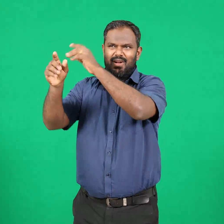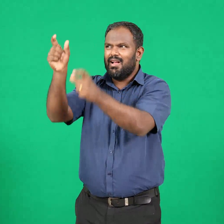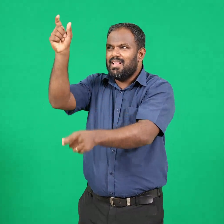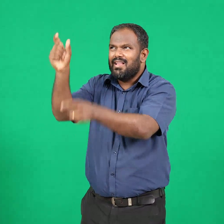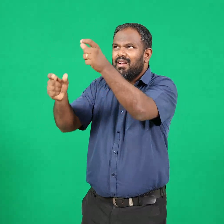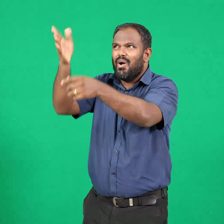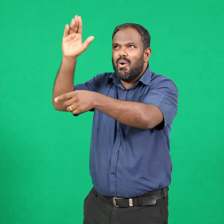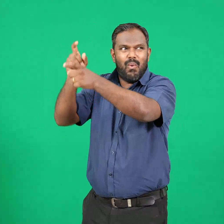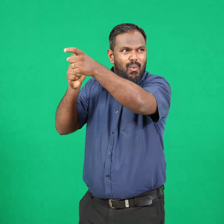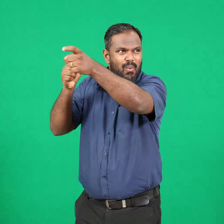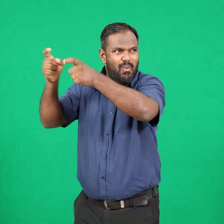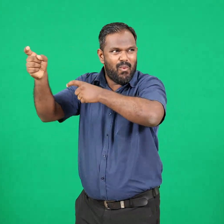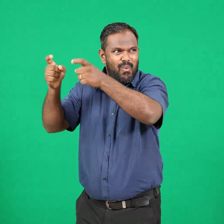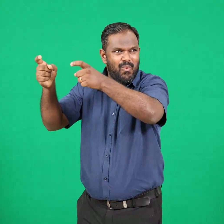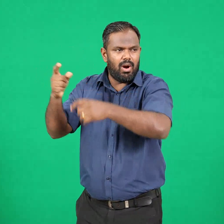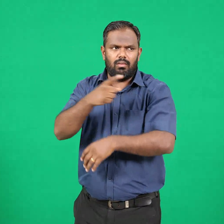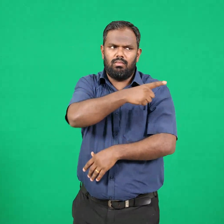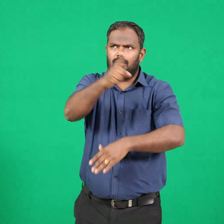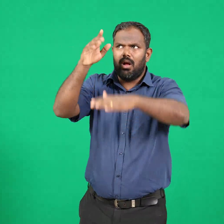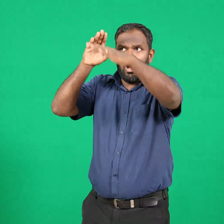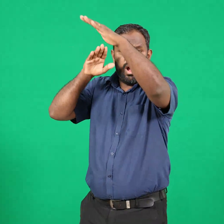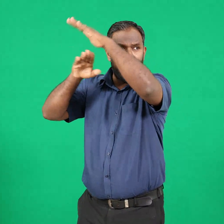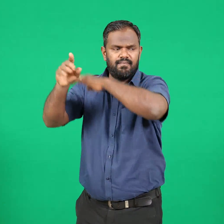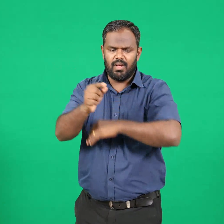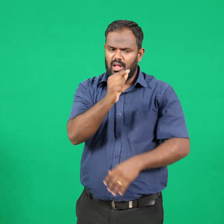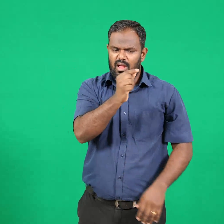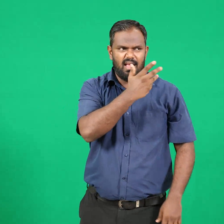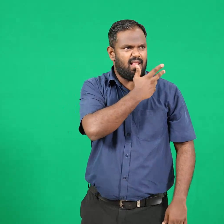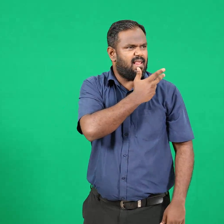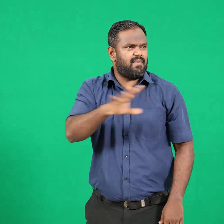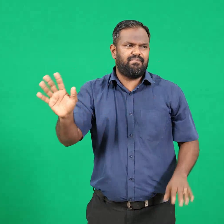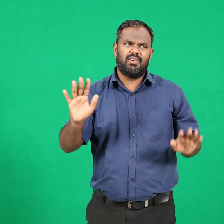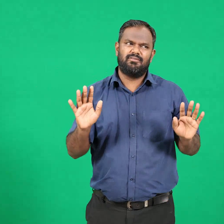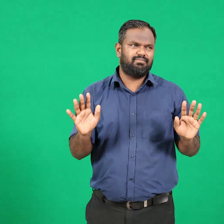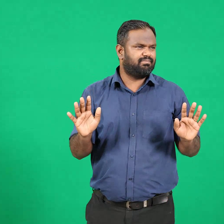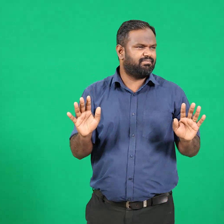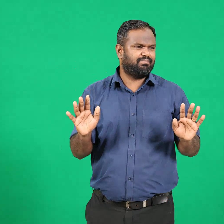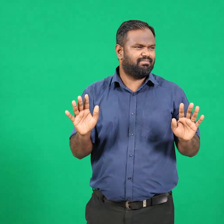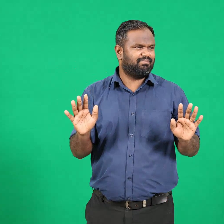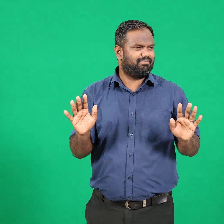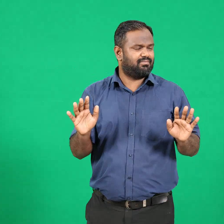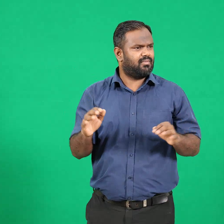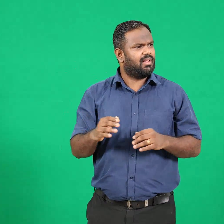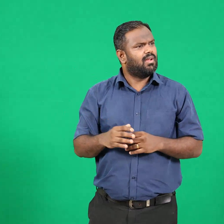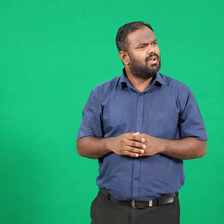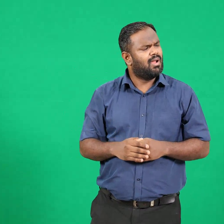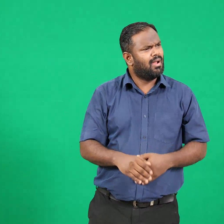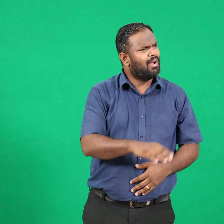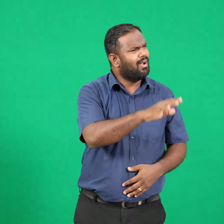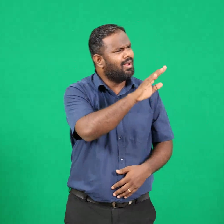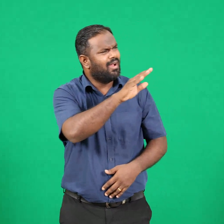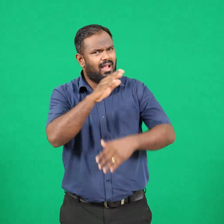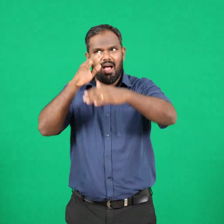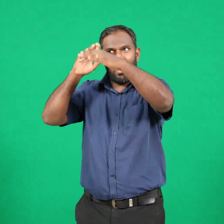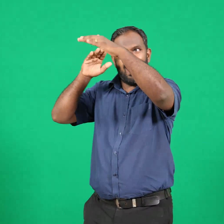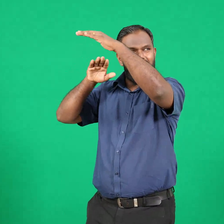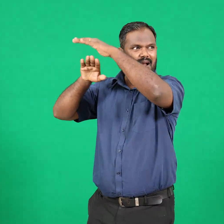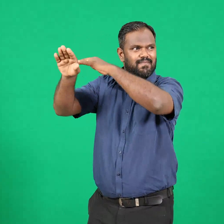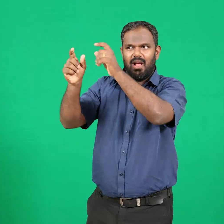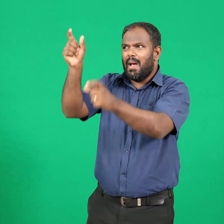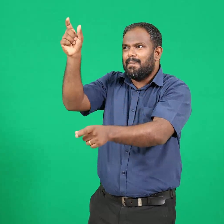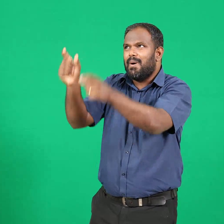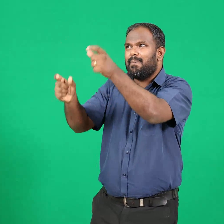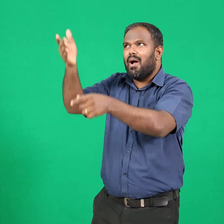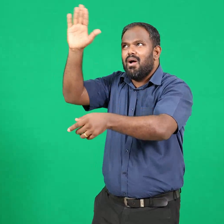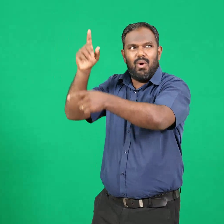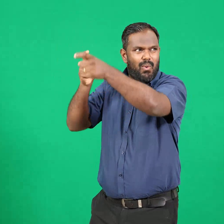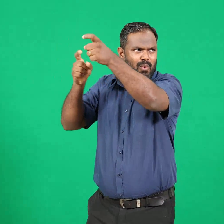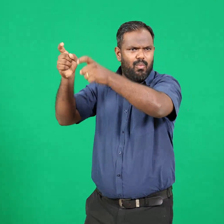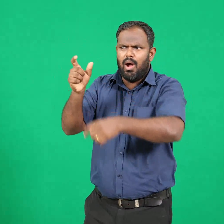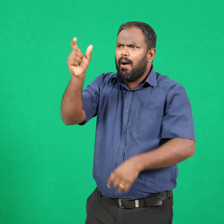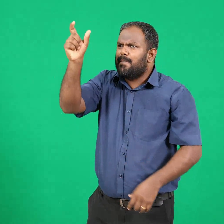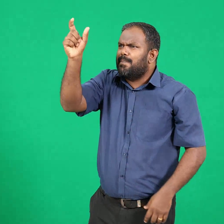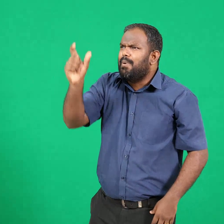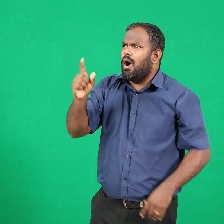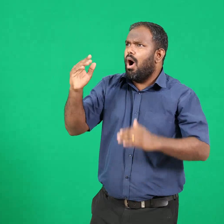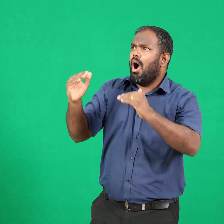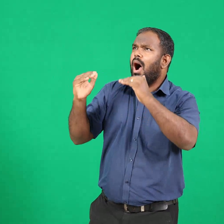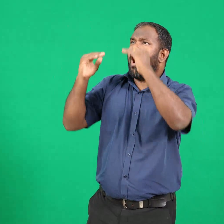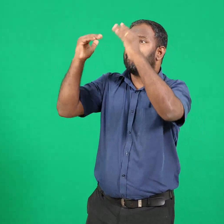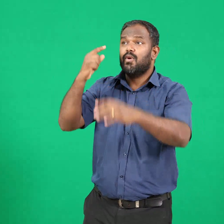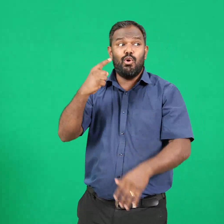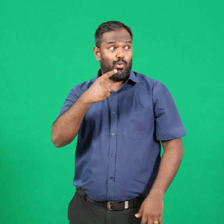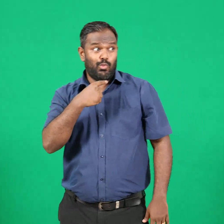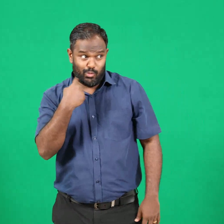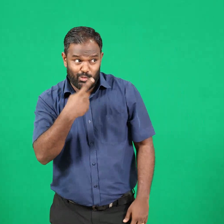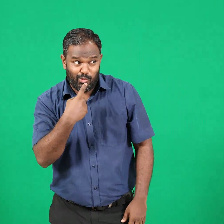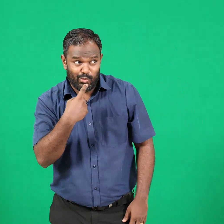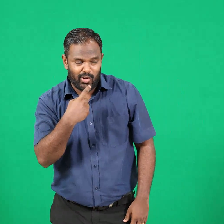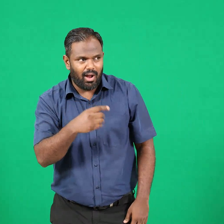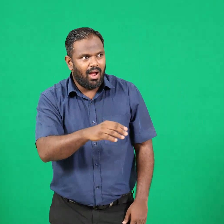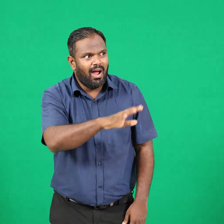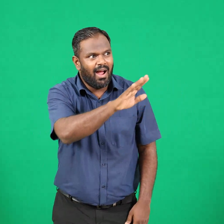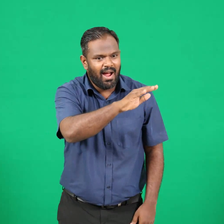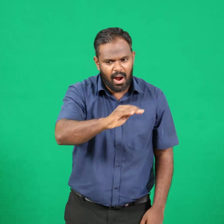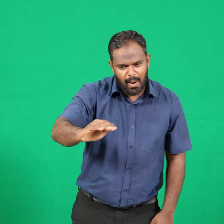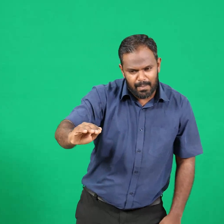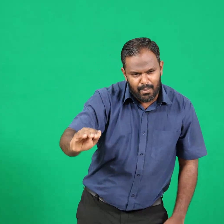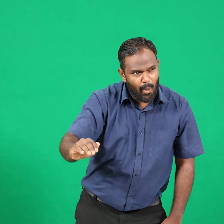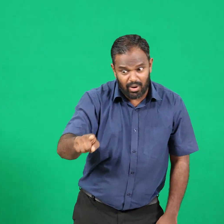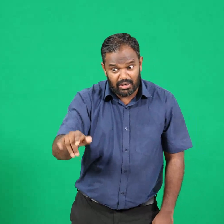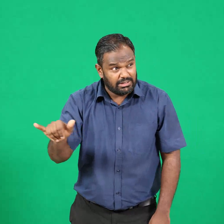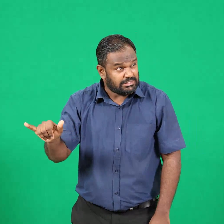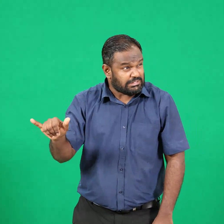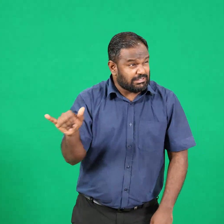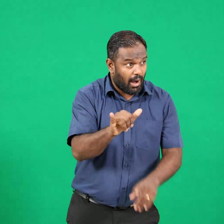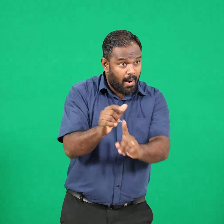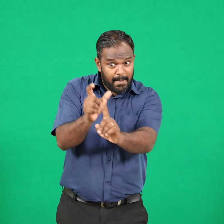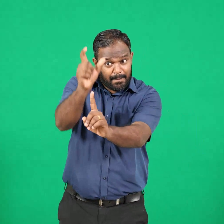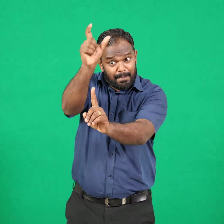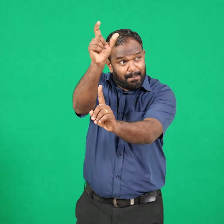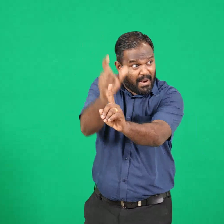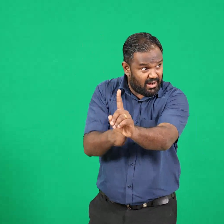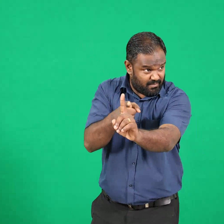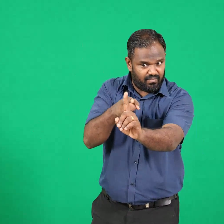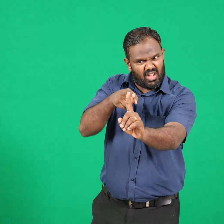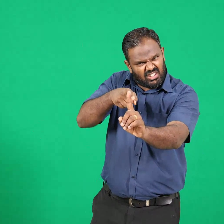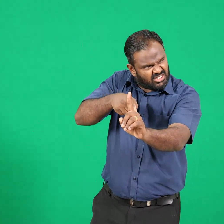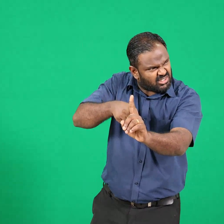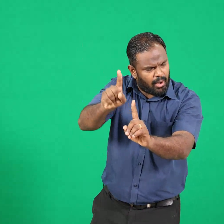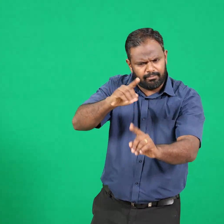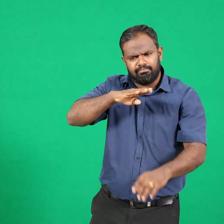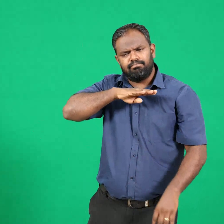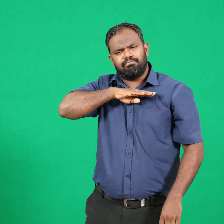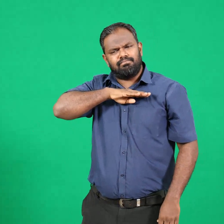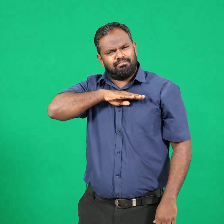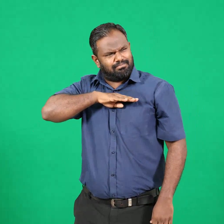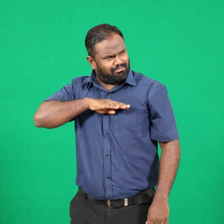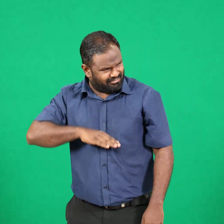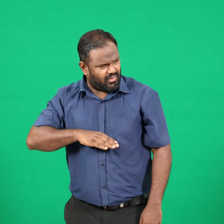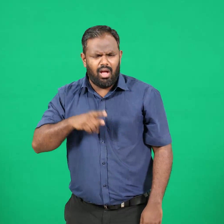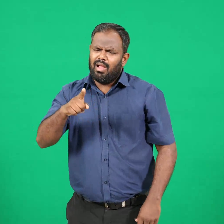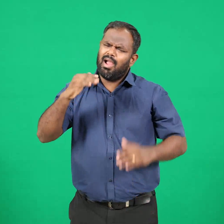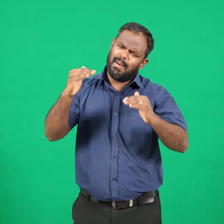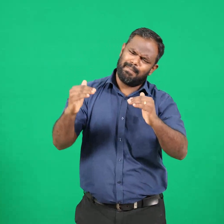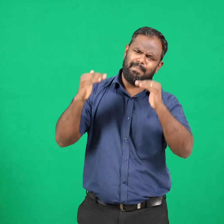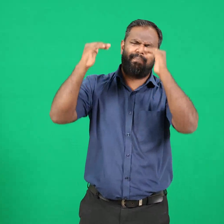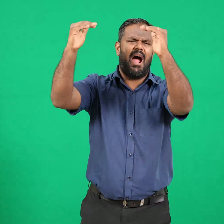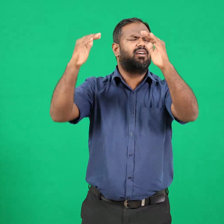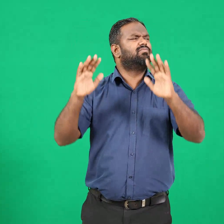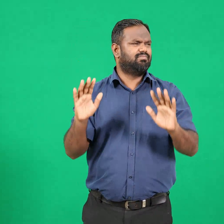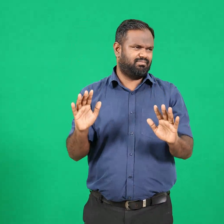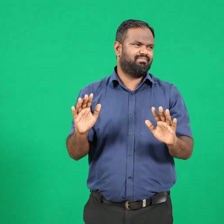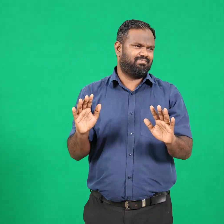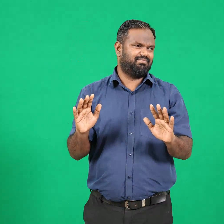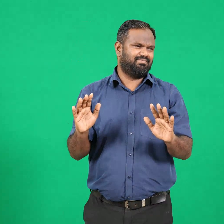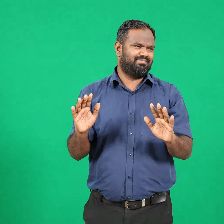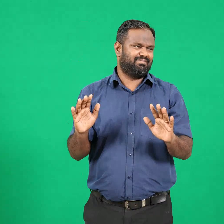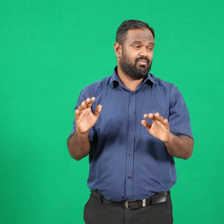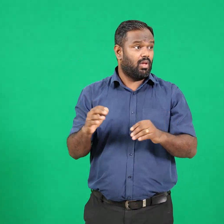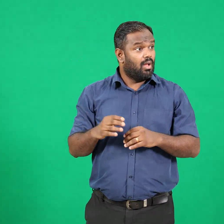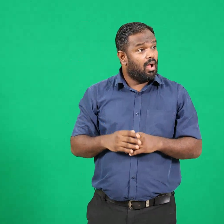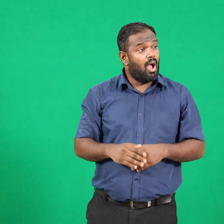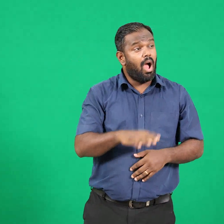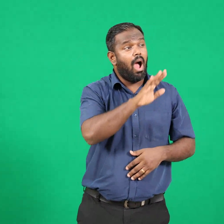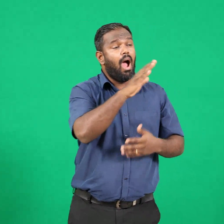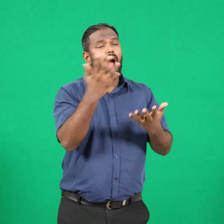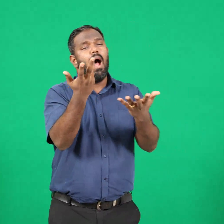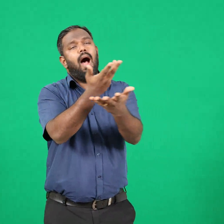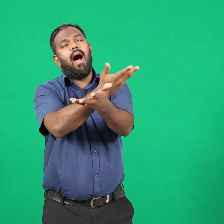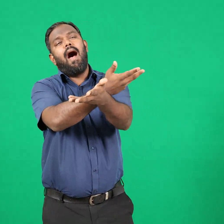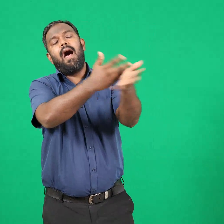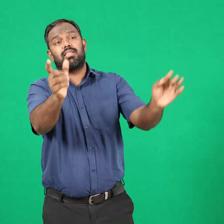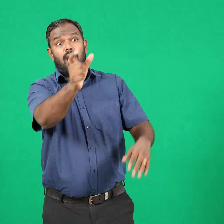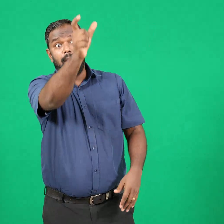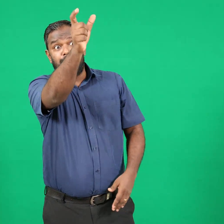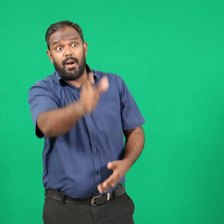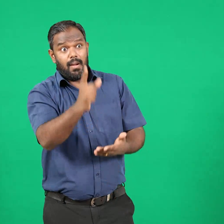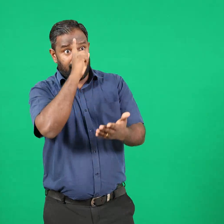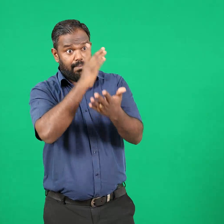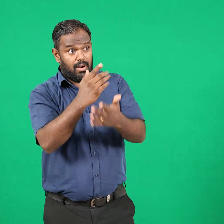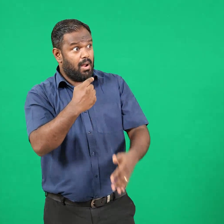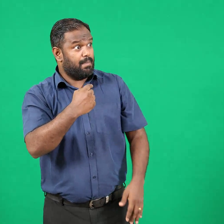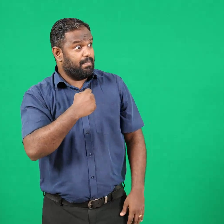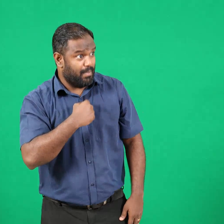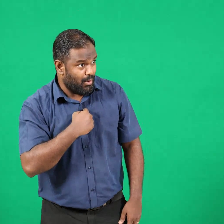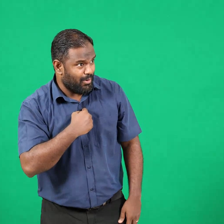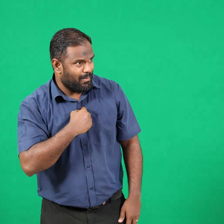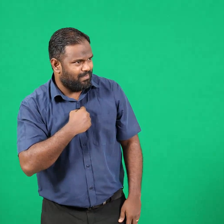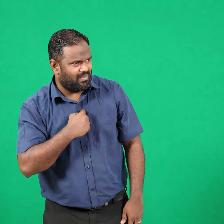Therefore, whoever humbles himself like this little child is the greatest in the kingdom of heaven.